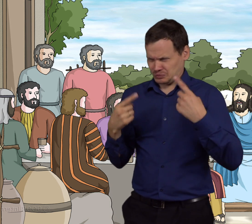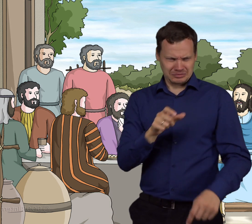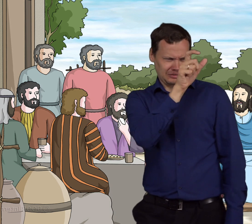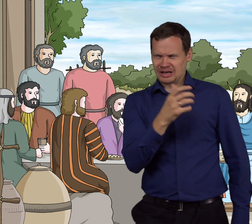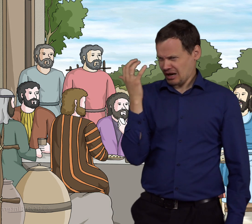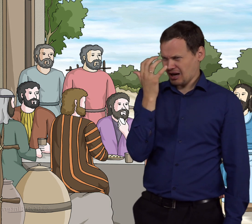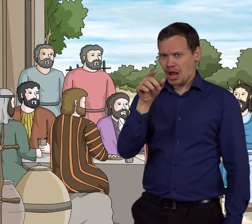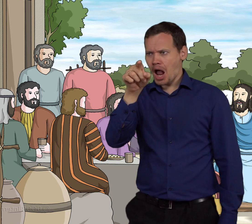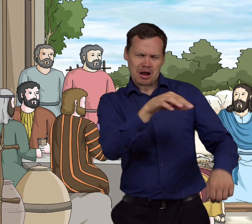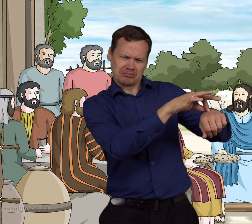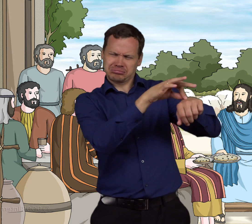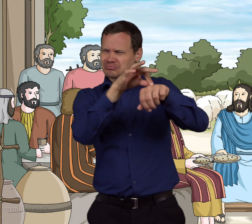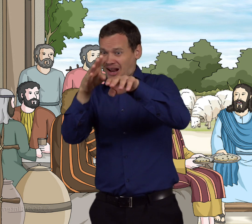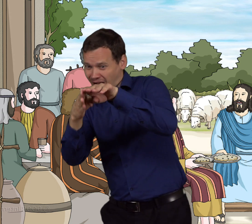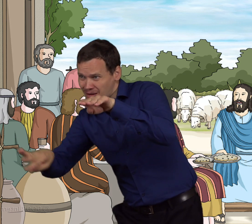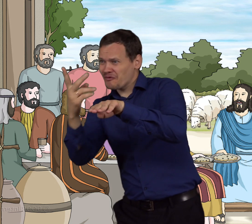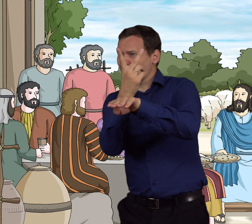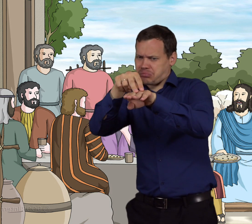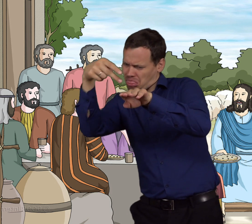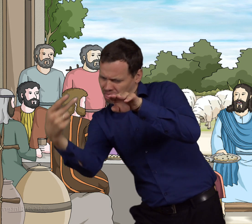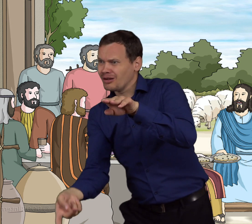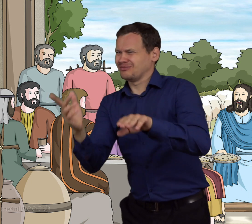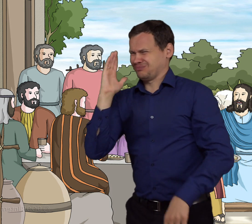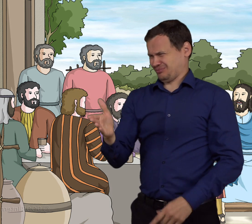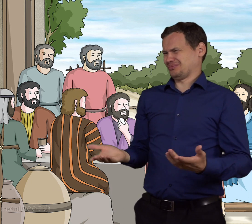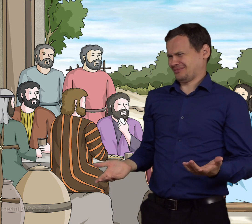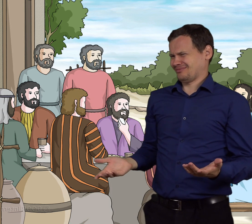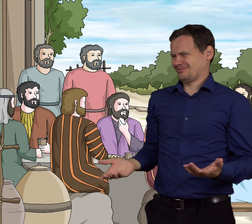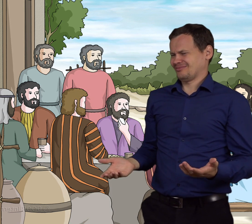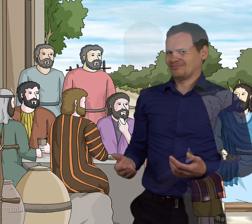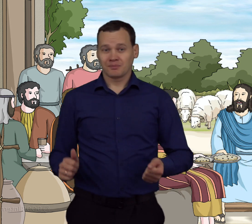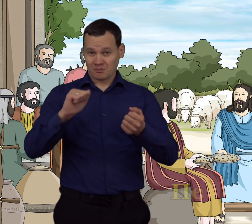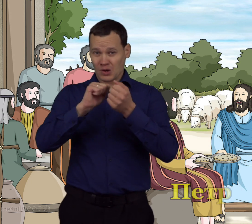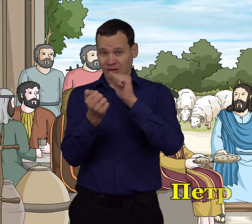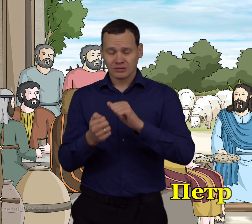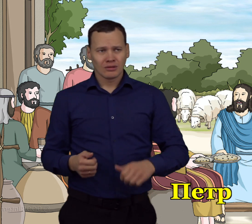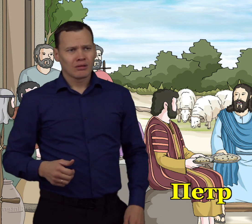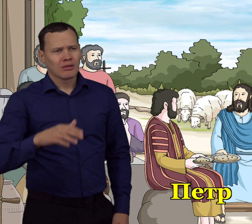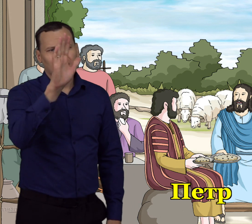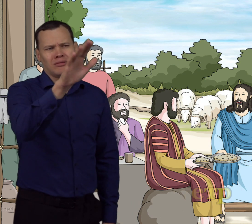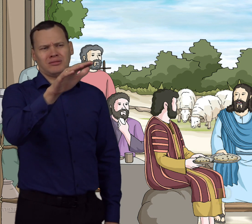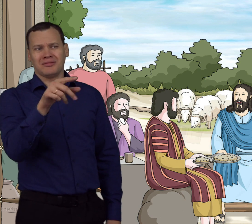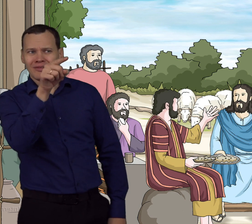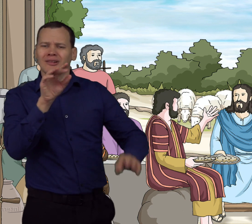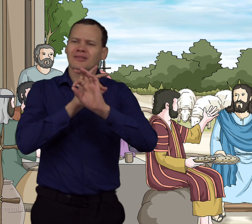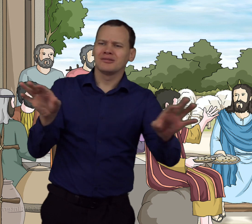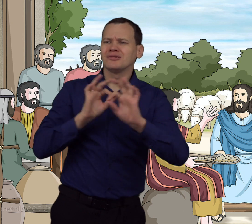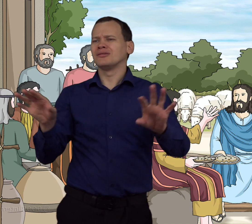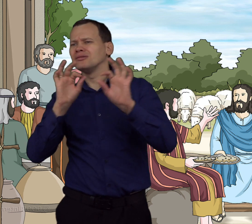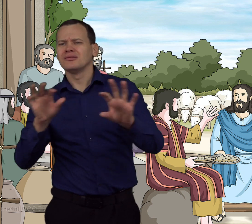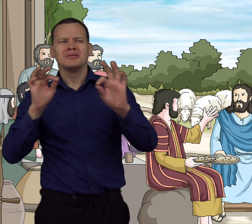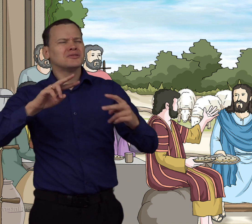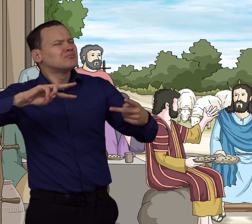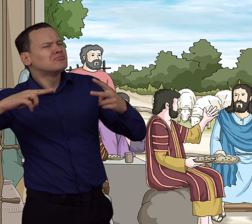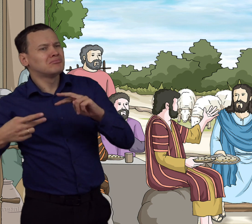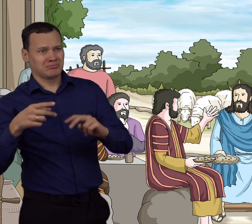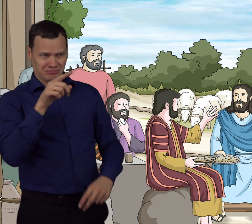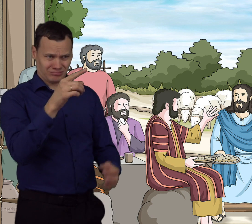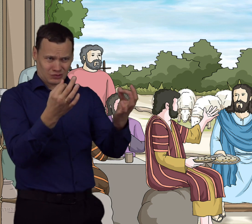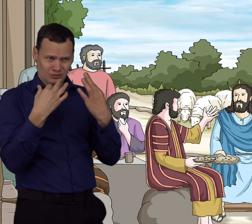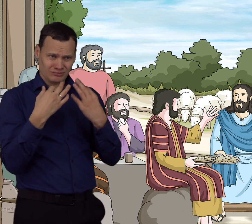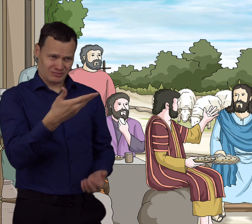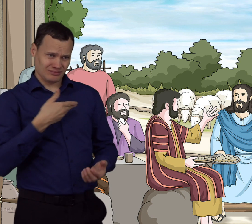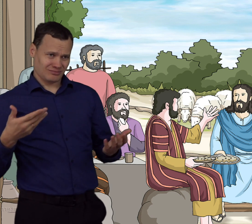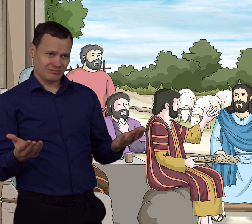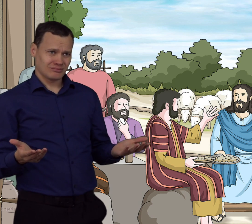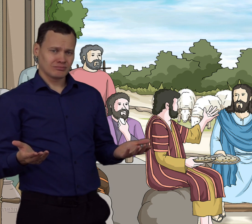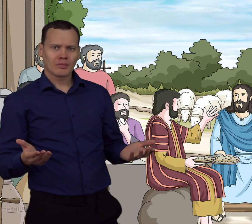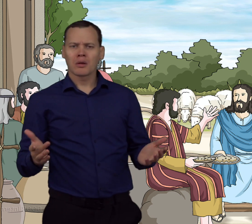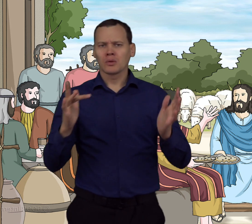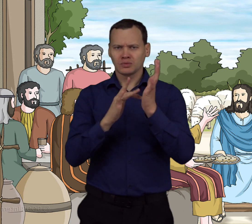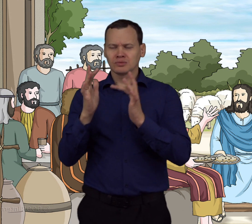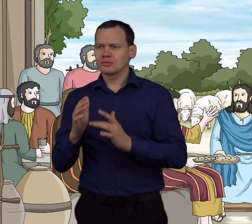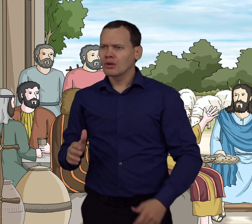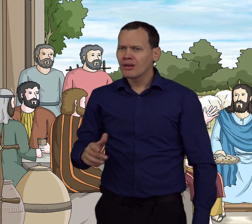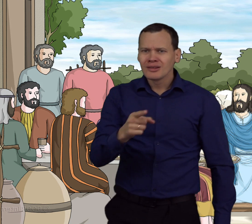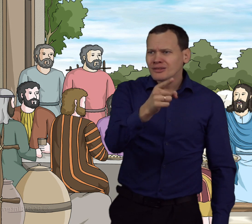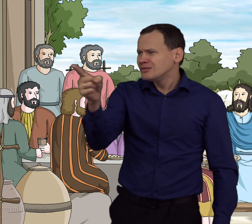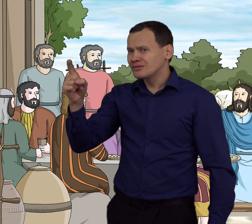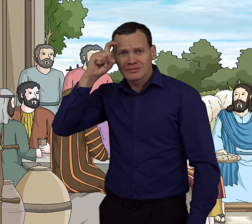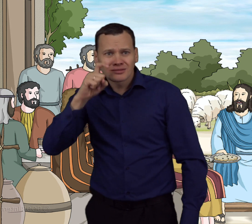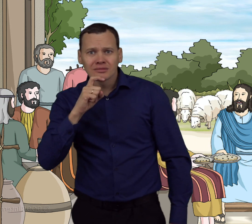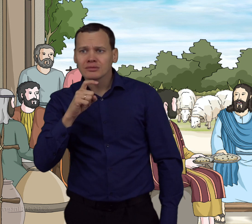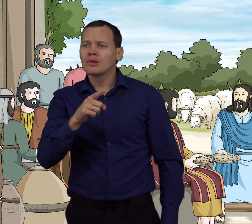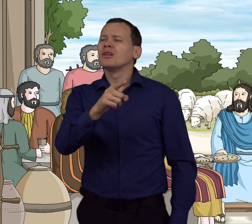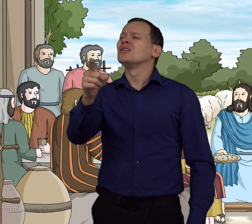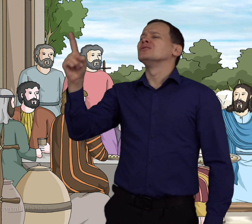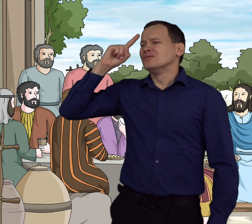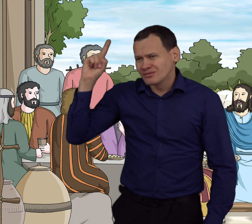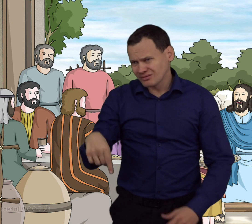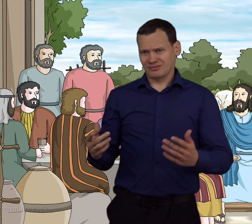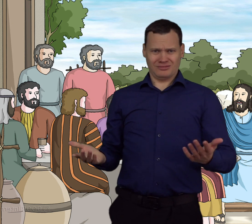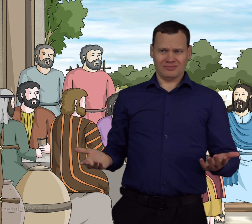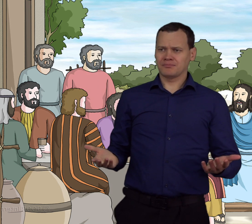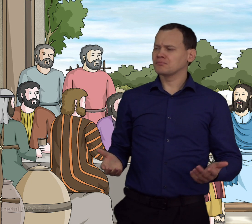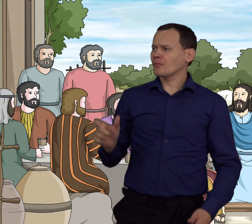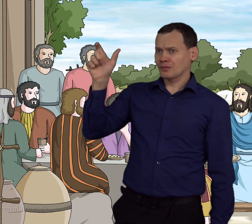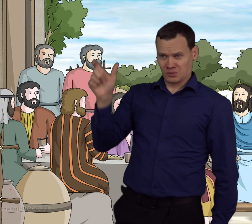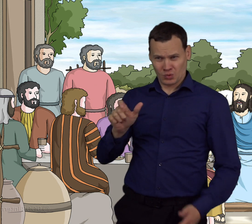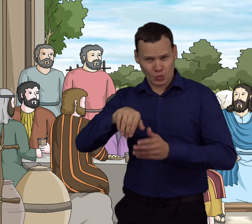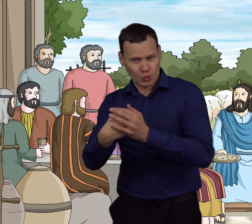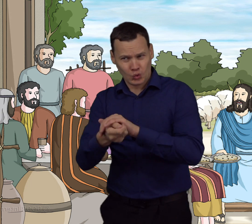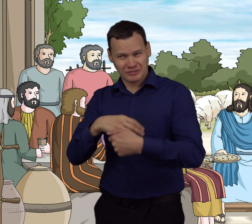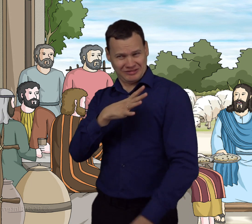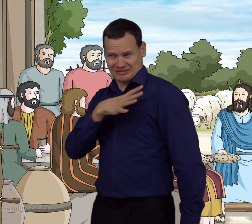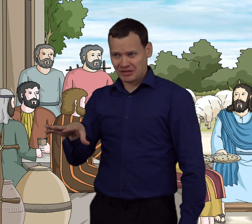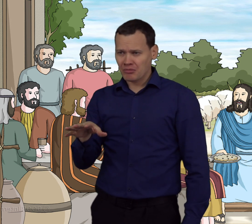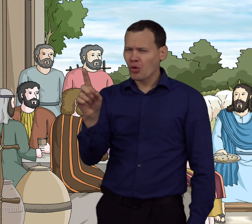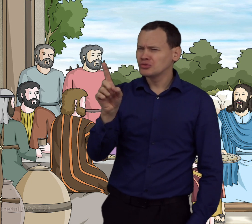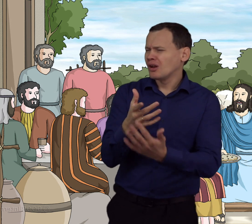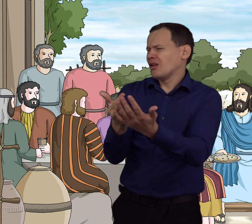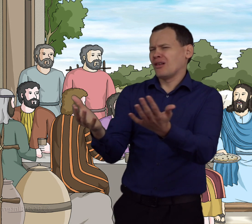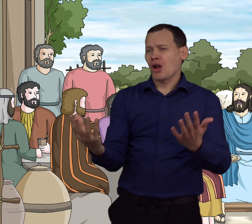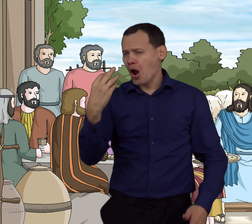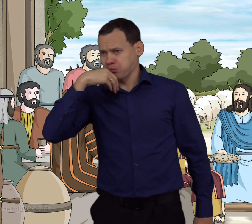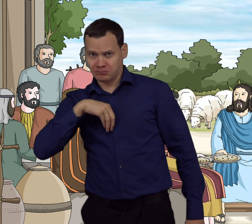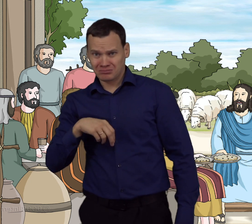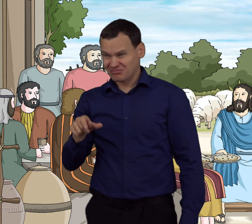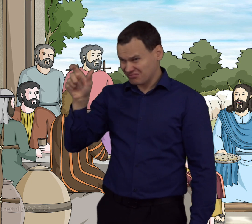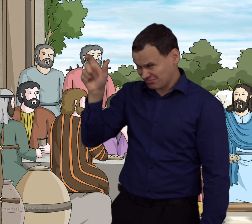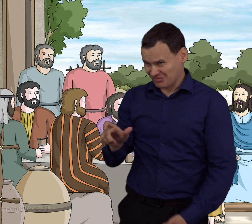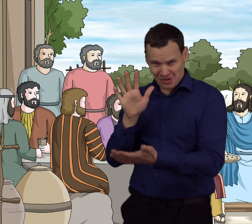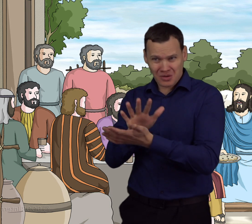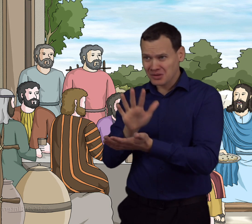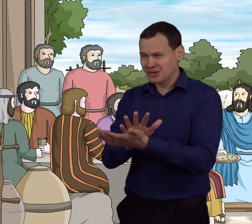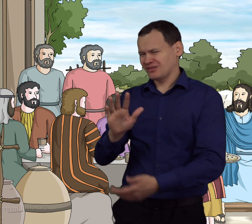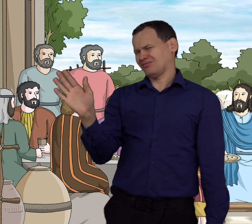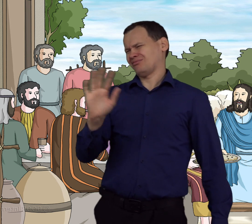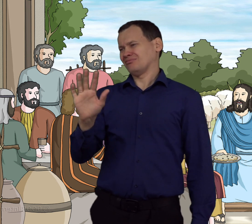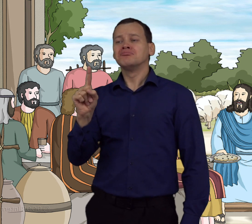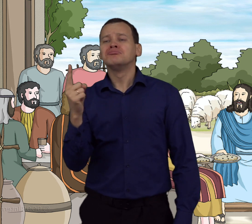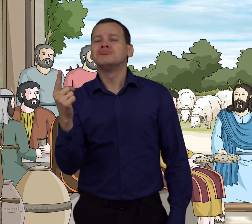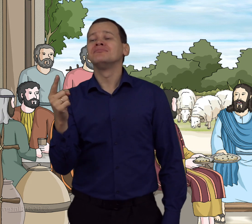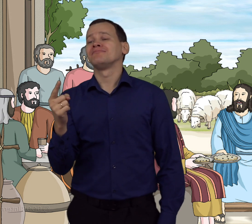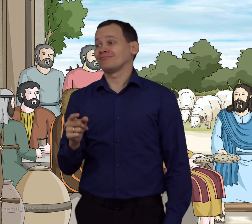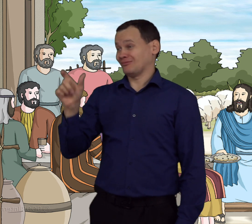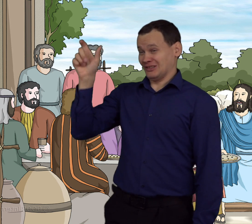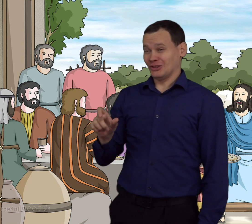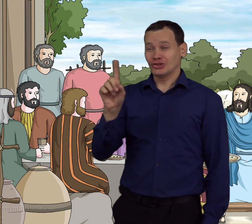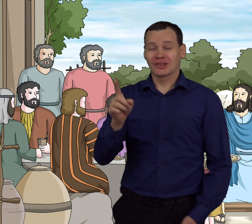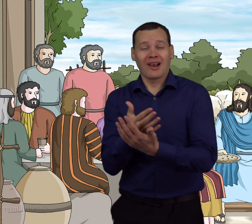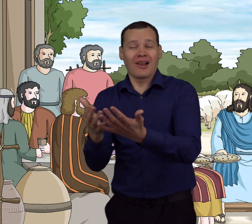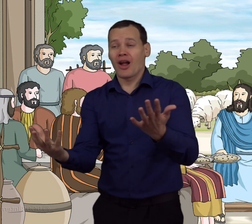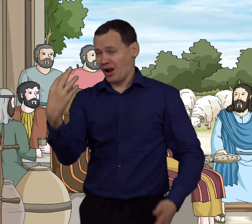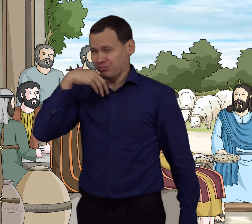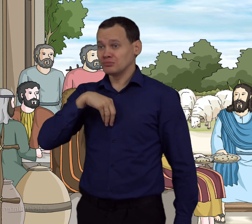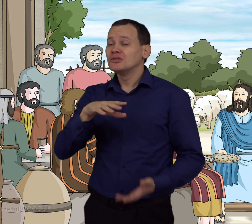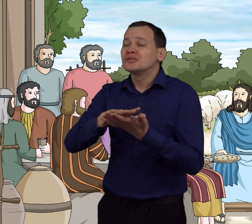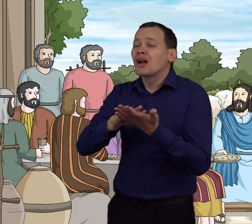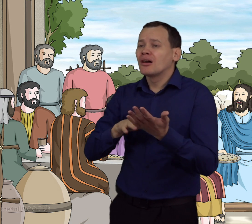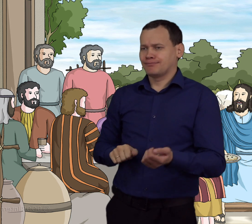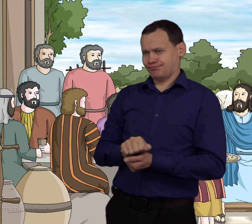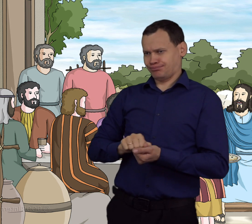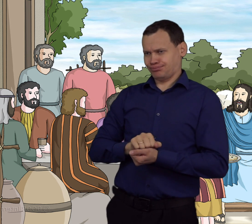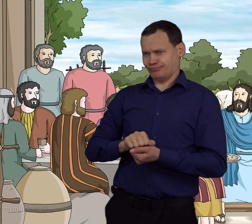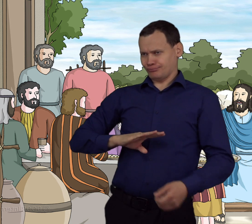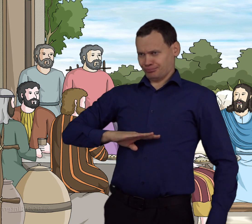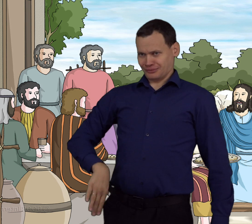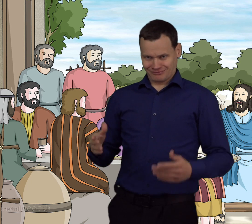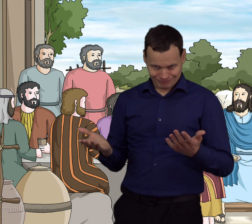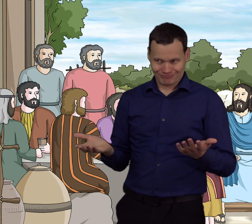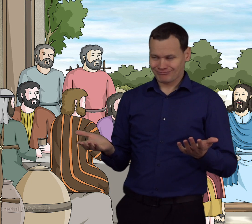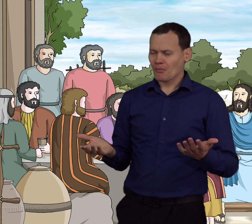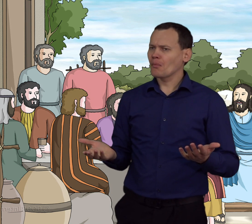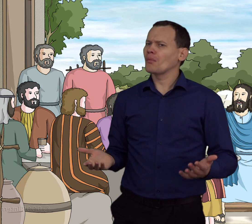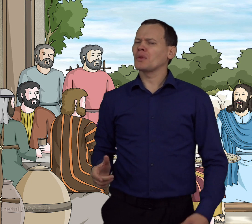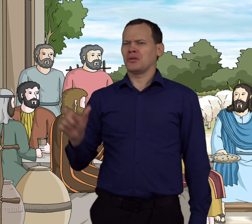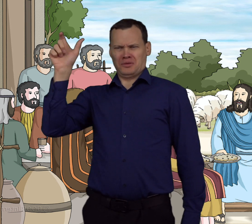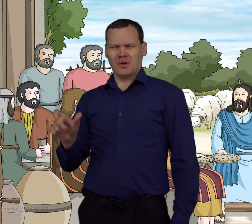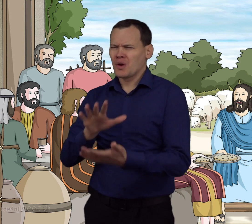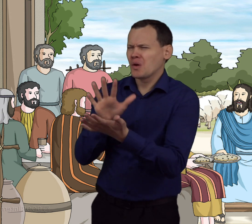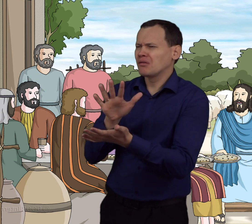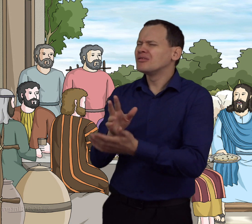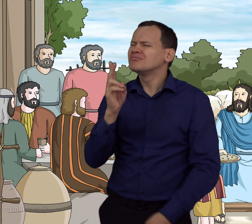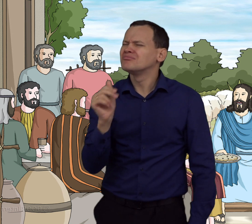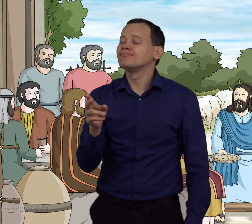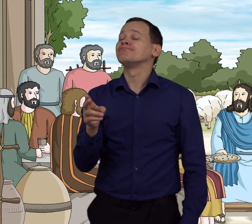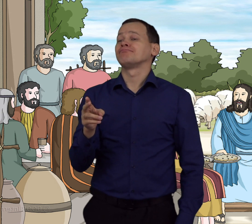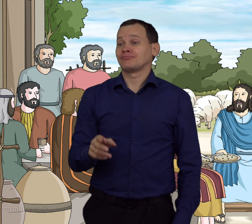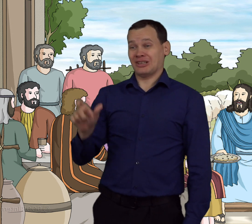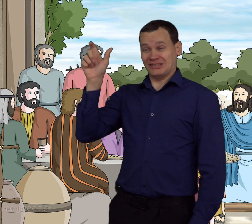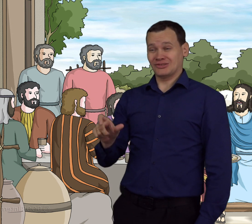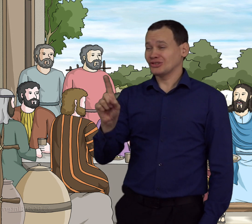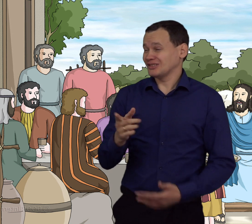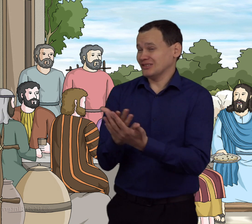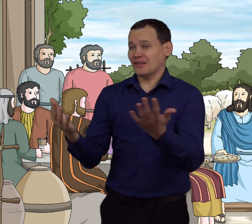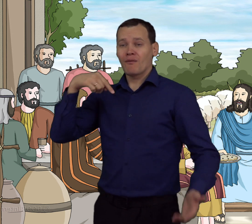“Do you not yet realize that whatever enters the mouth goes into the stomach and then is eliminated? But the things that come out of the mouth come from the heart, and these things defile a man.